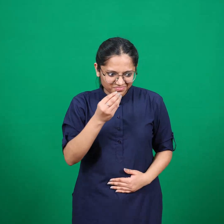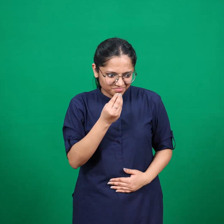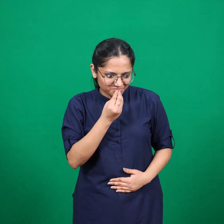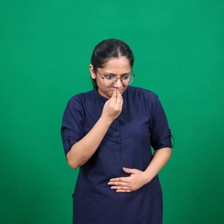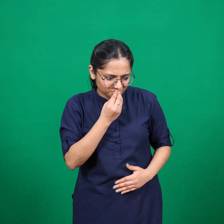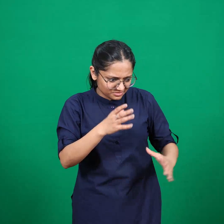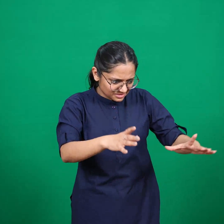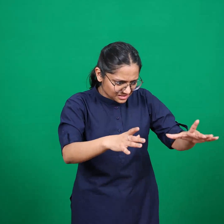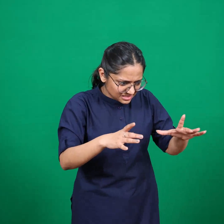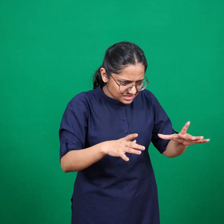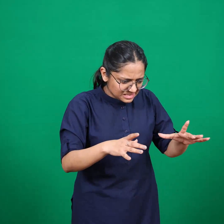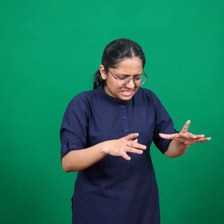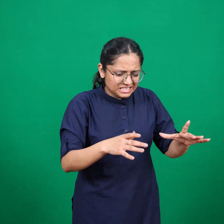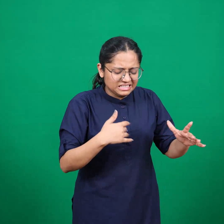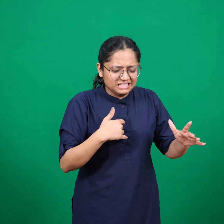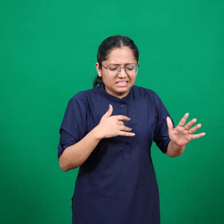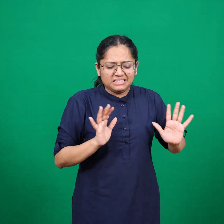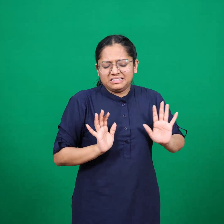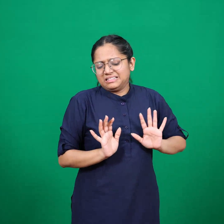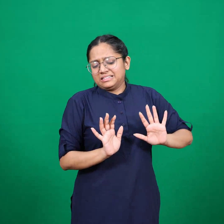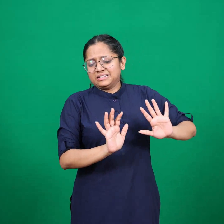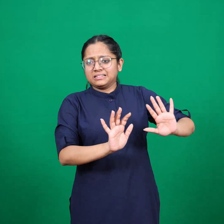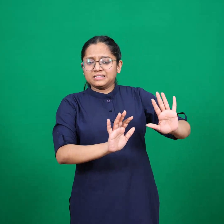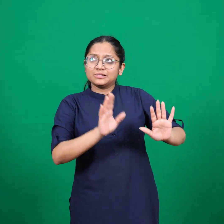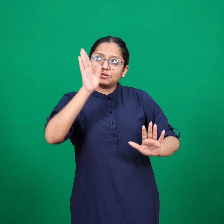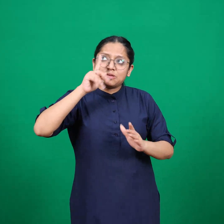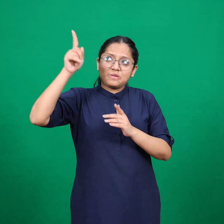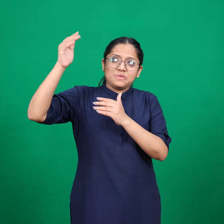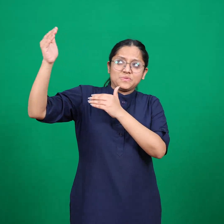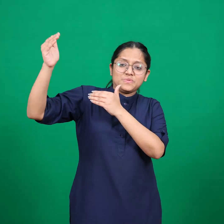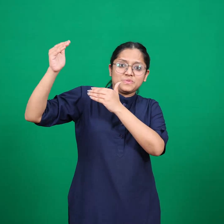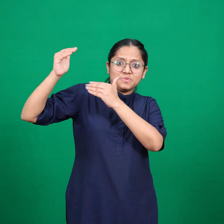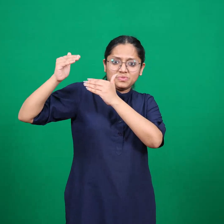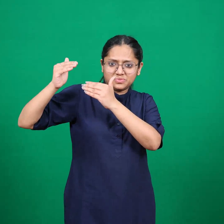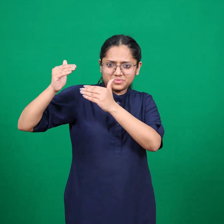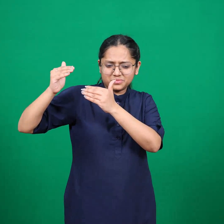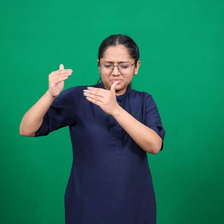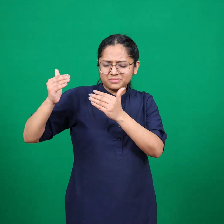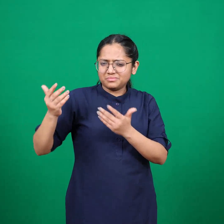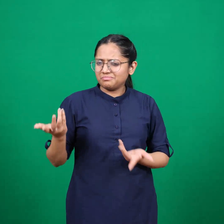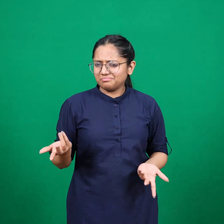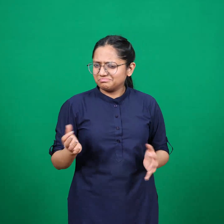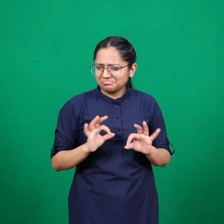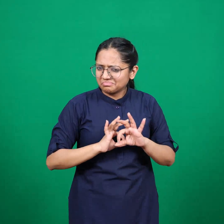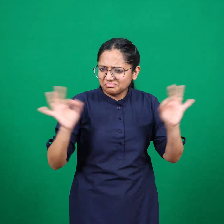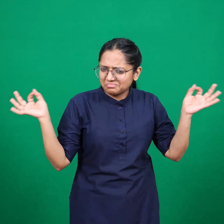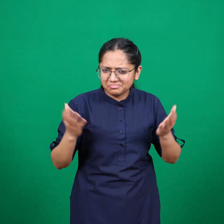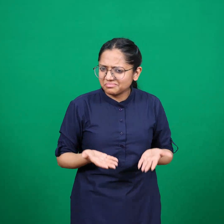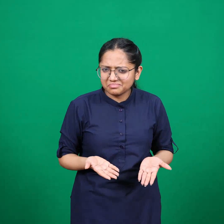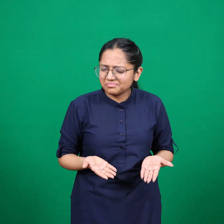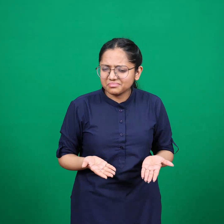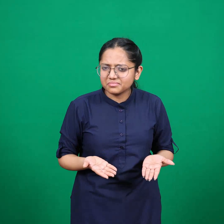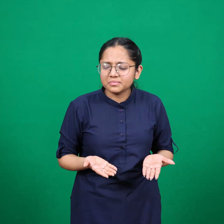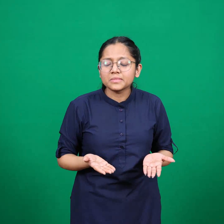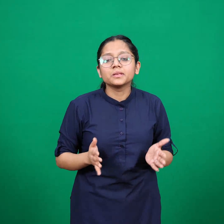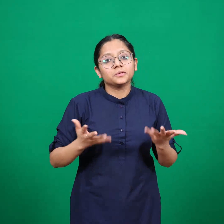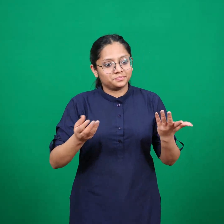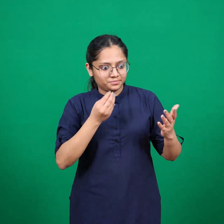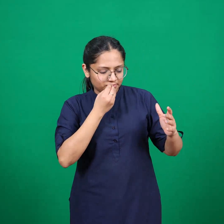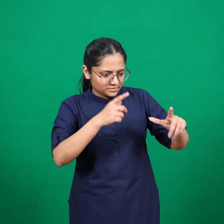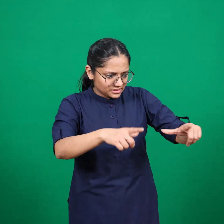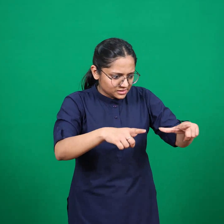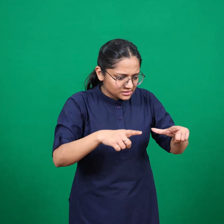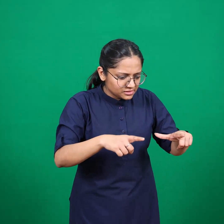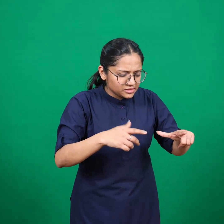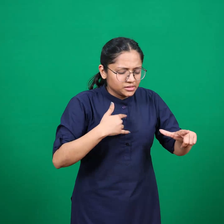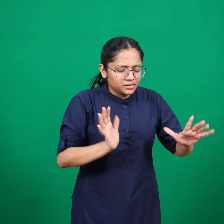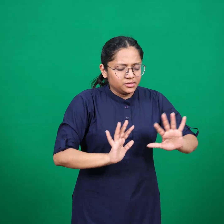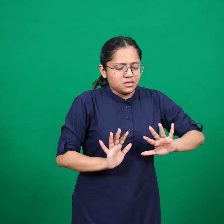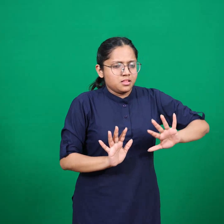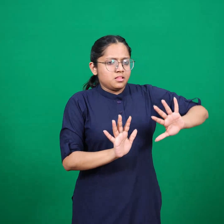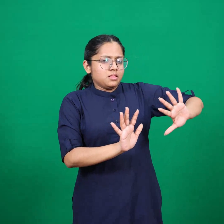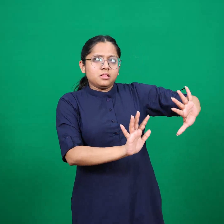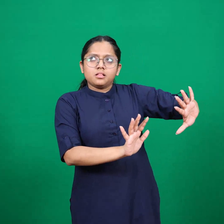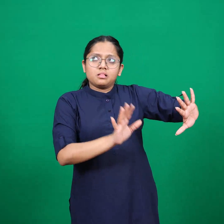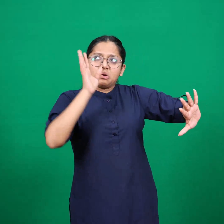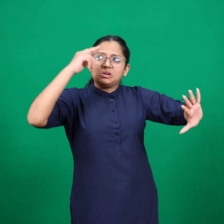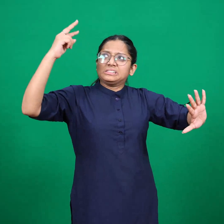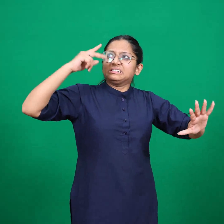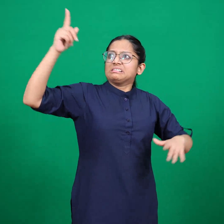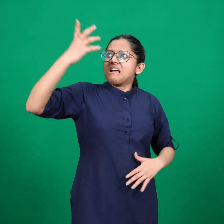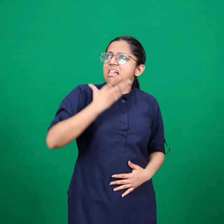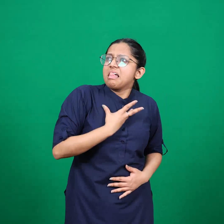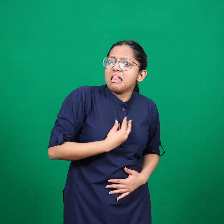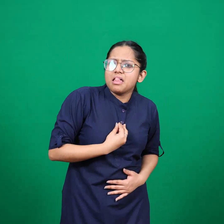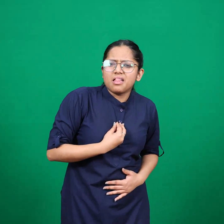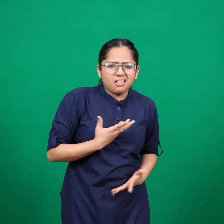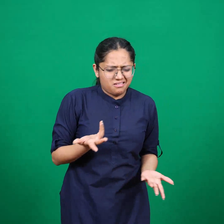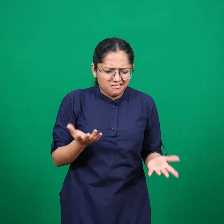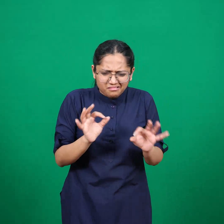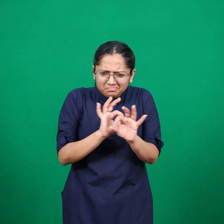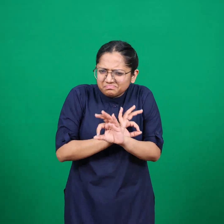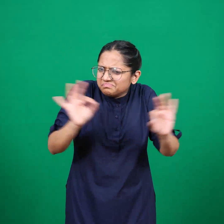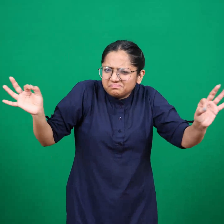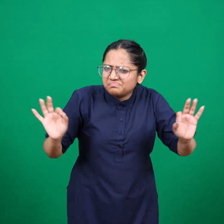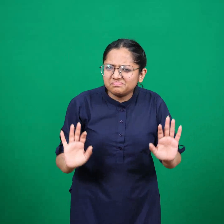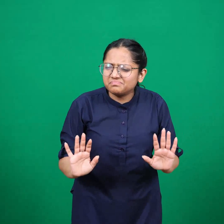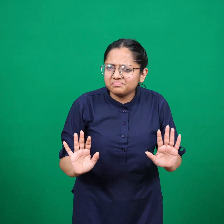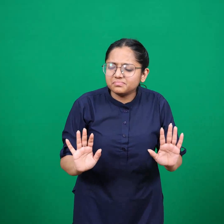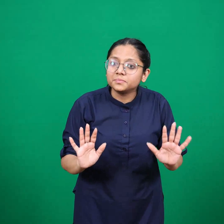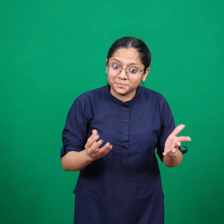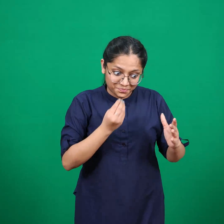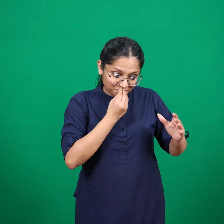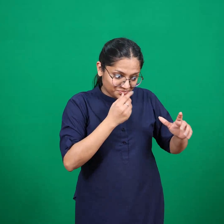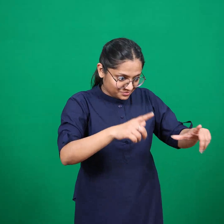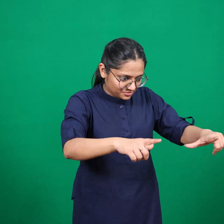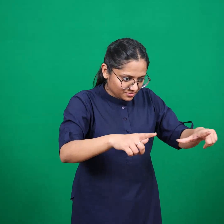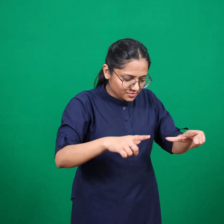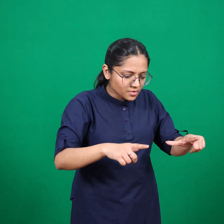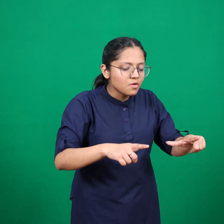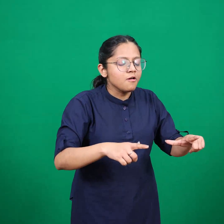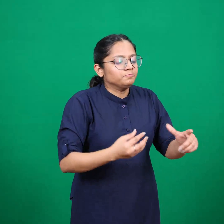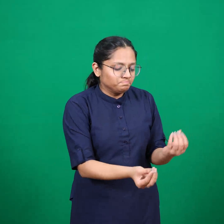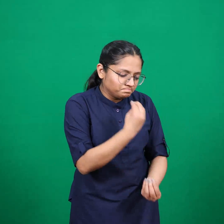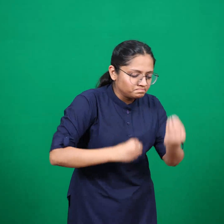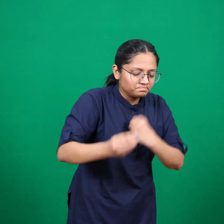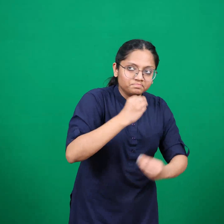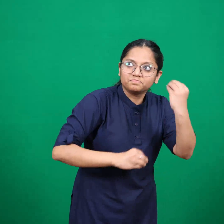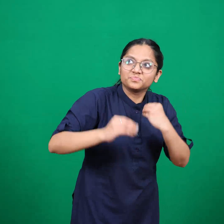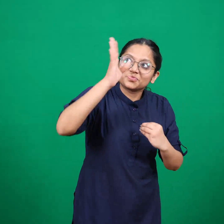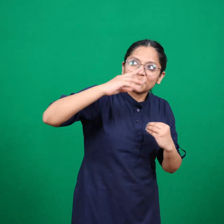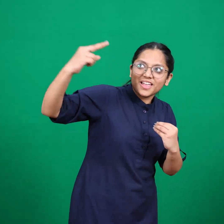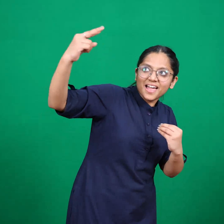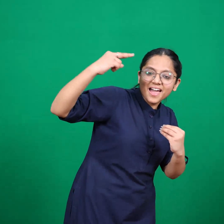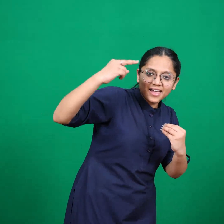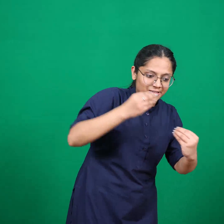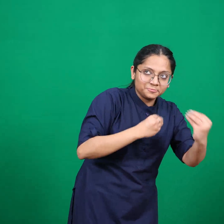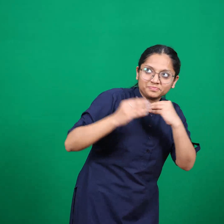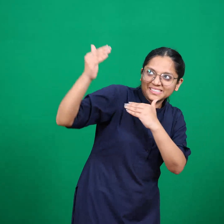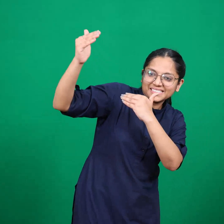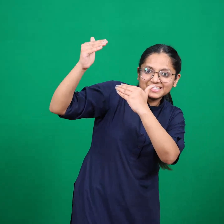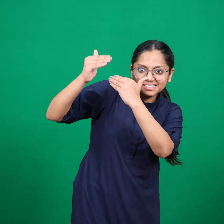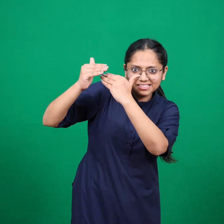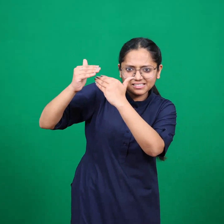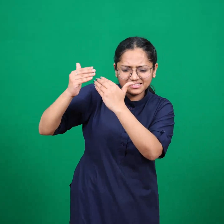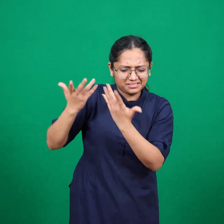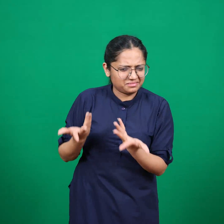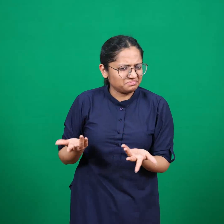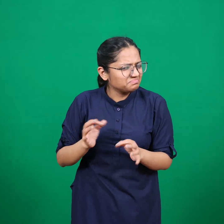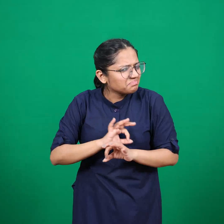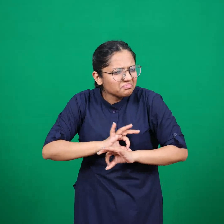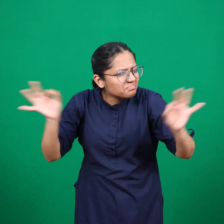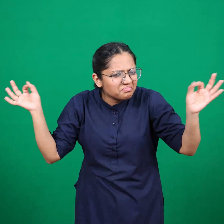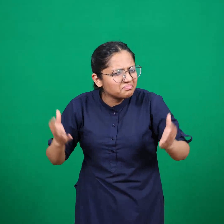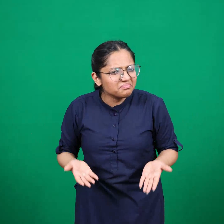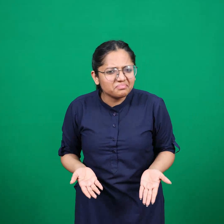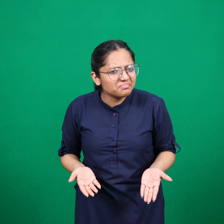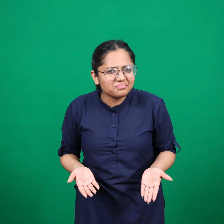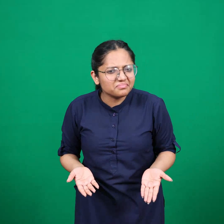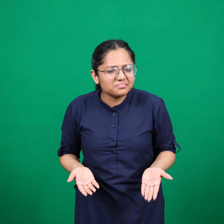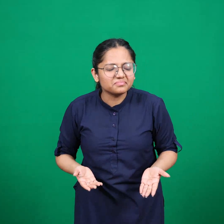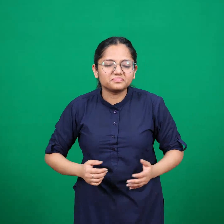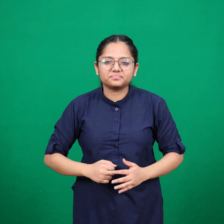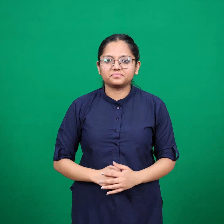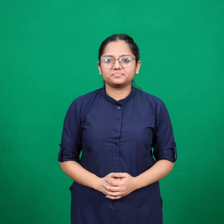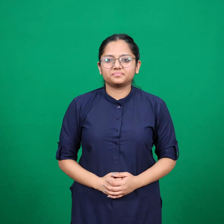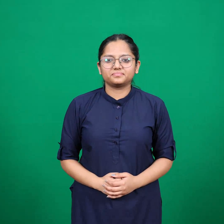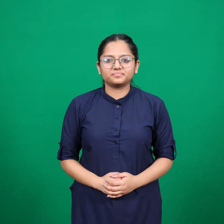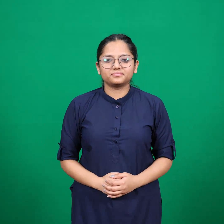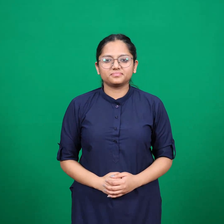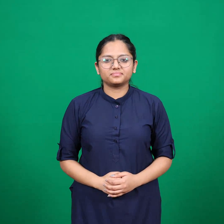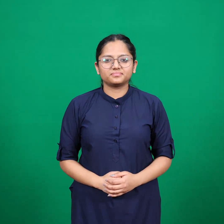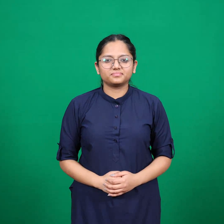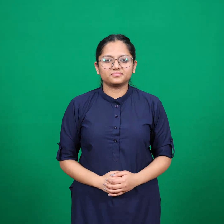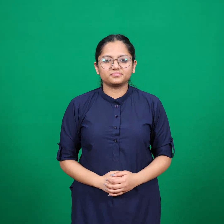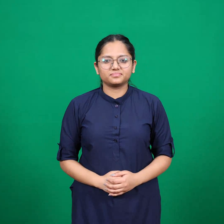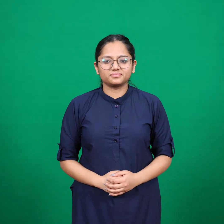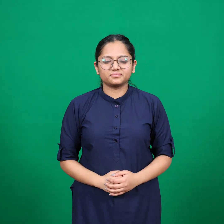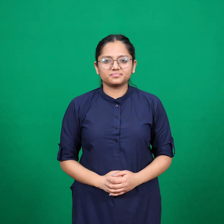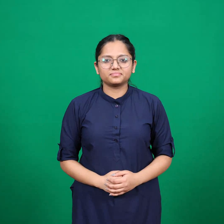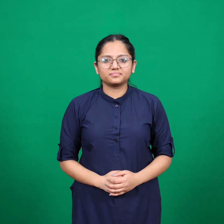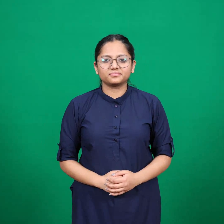But food does not bring us closer to God: We are no worse if we do not eat, and no better if we do.